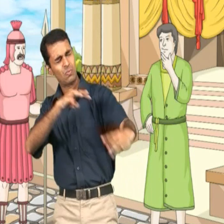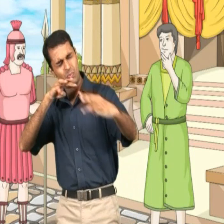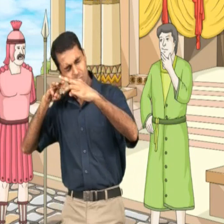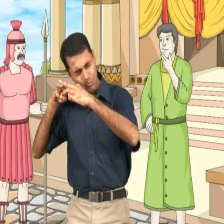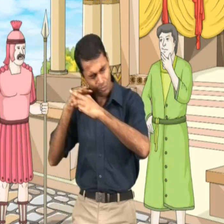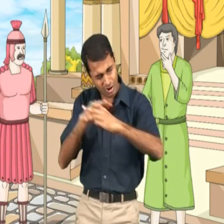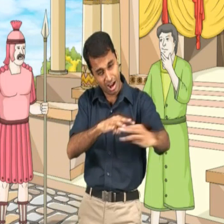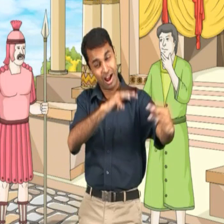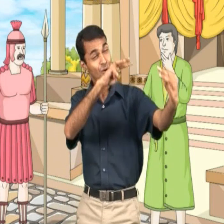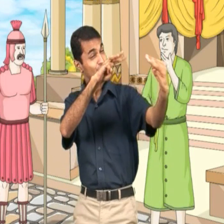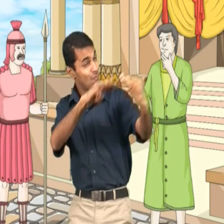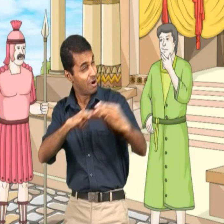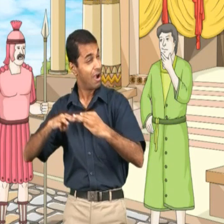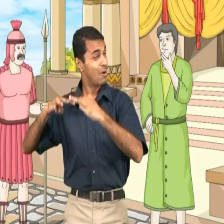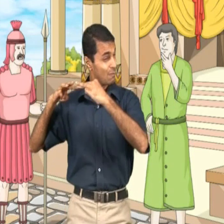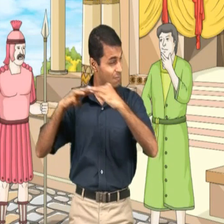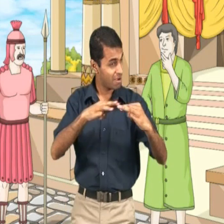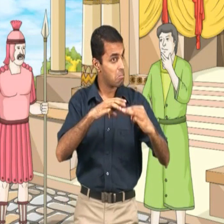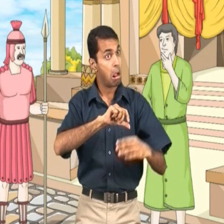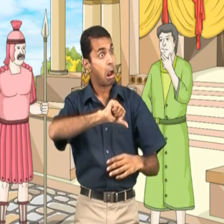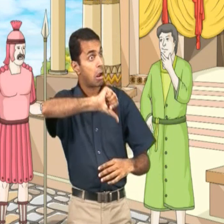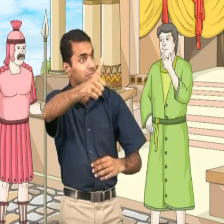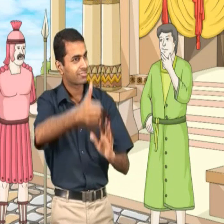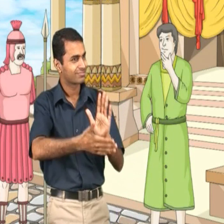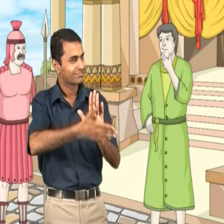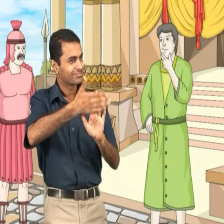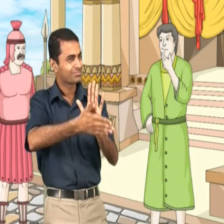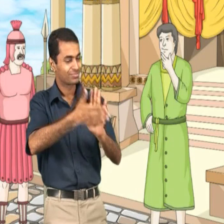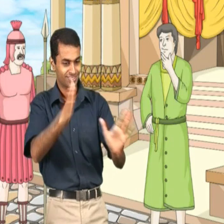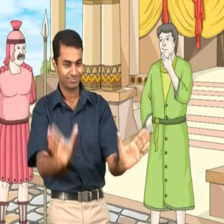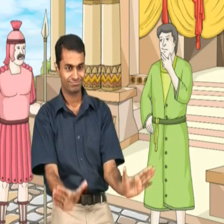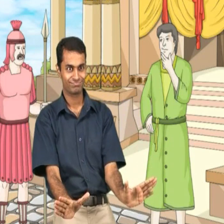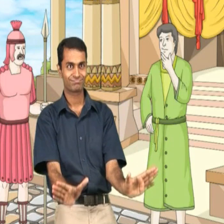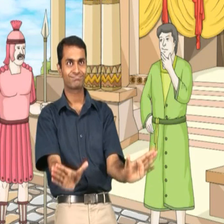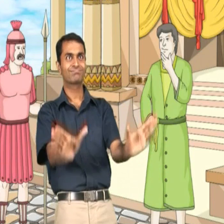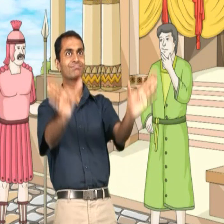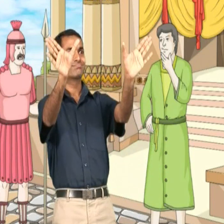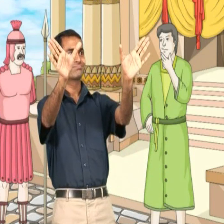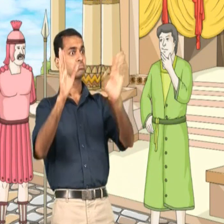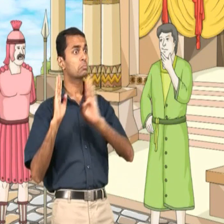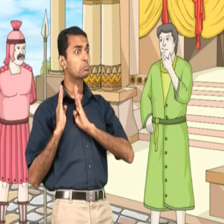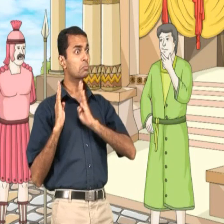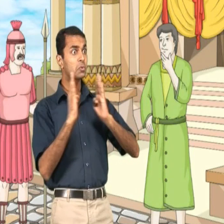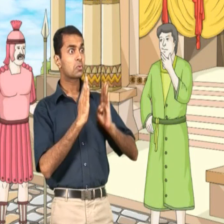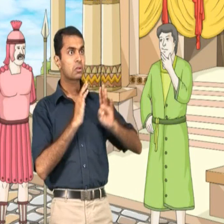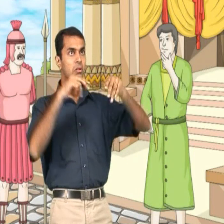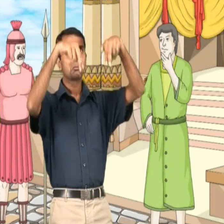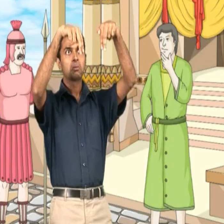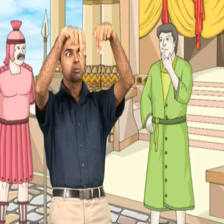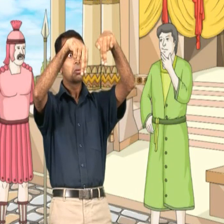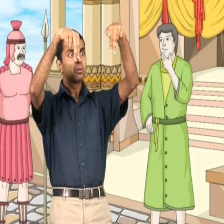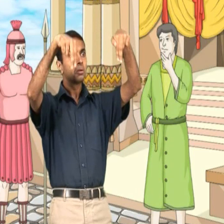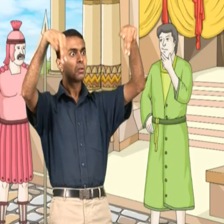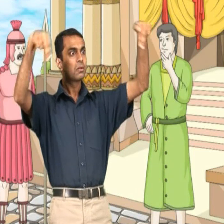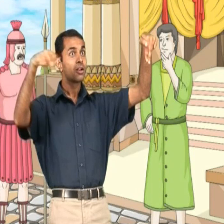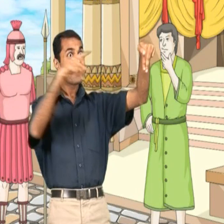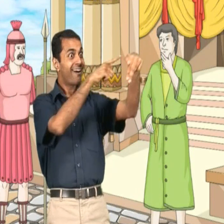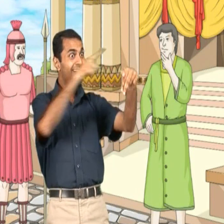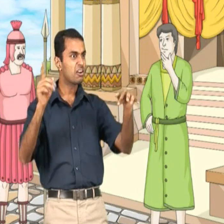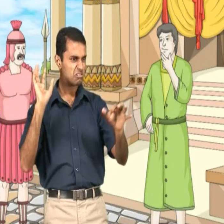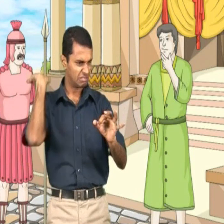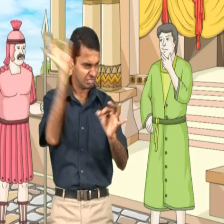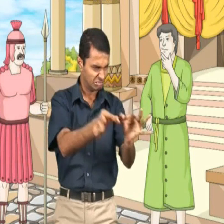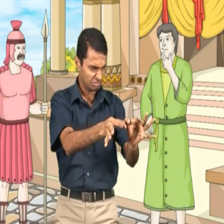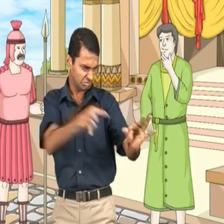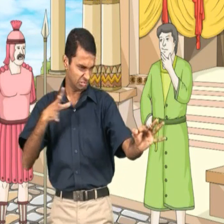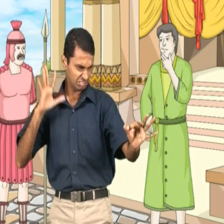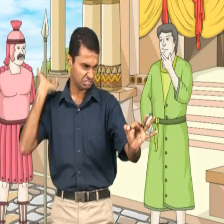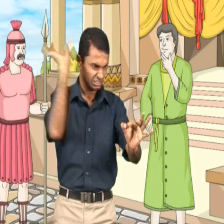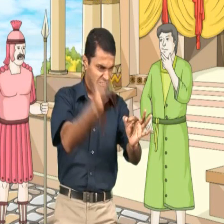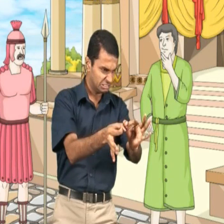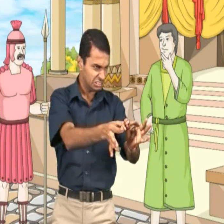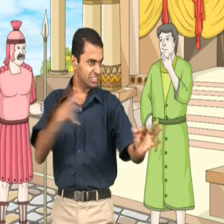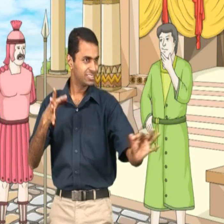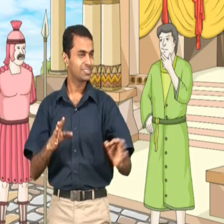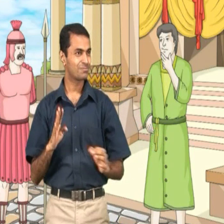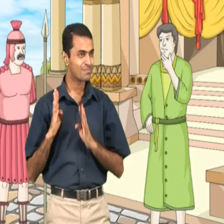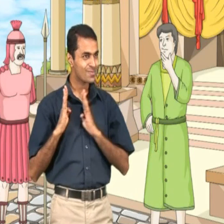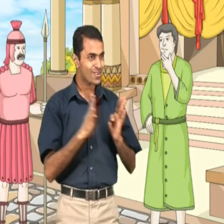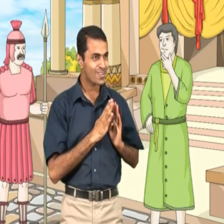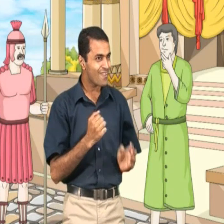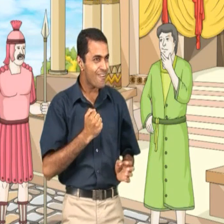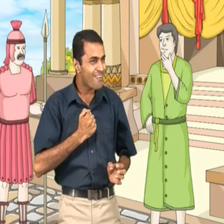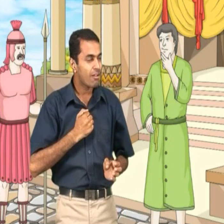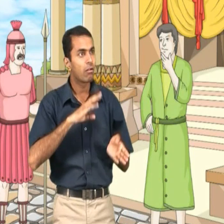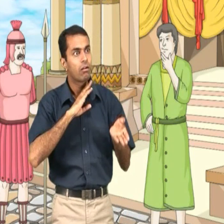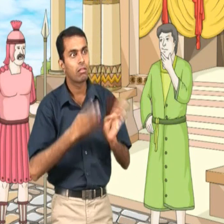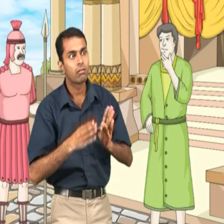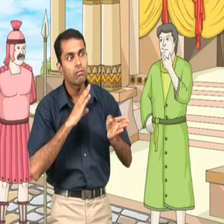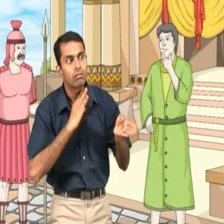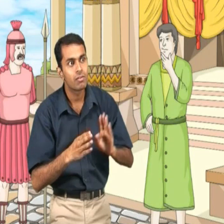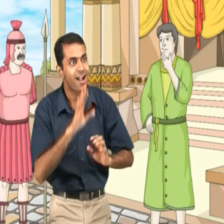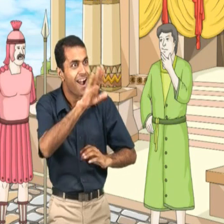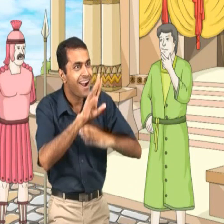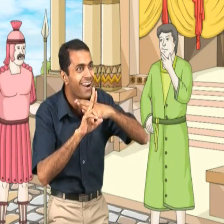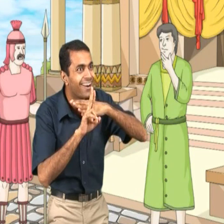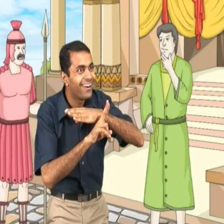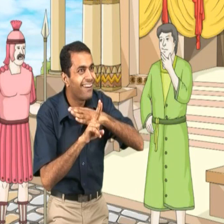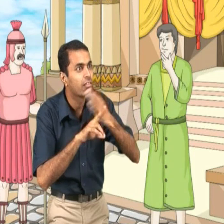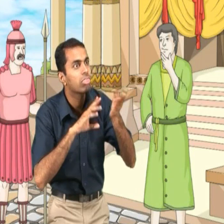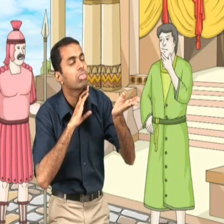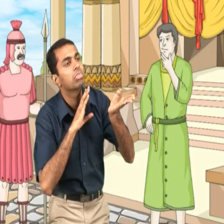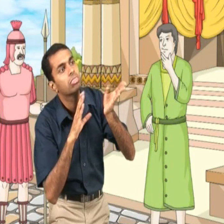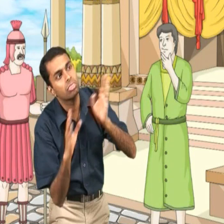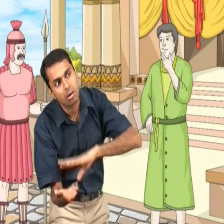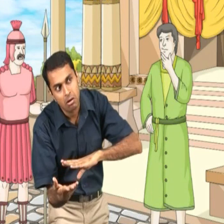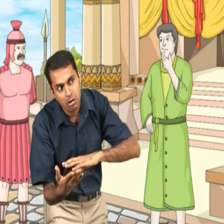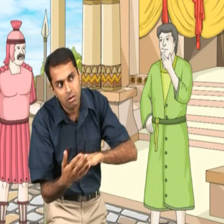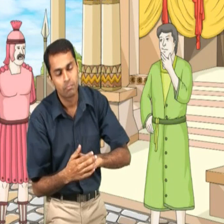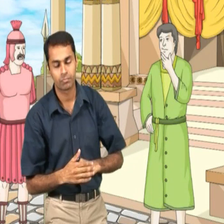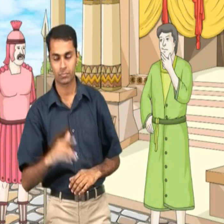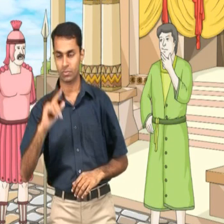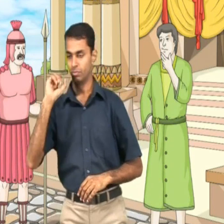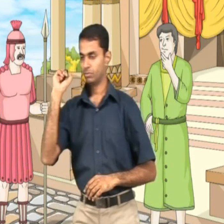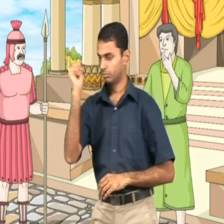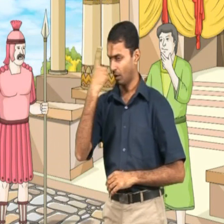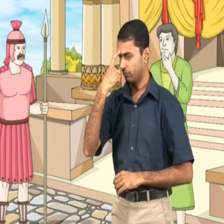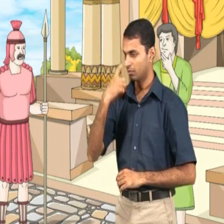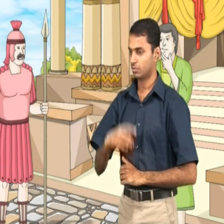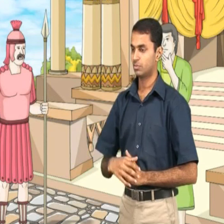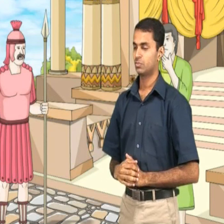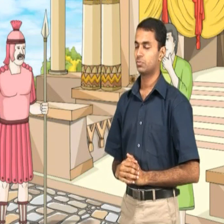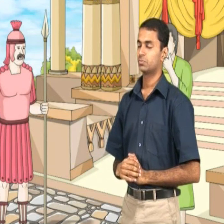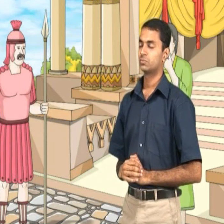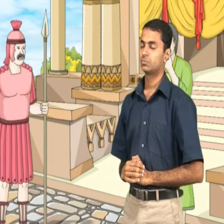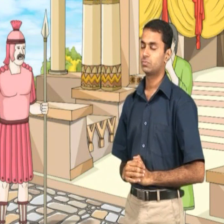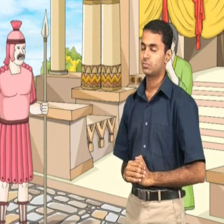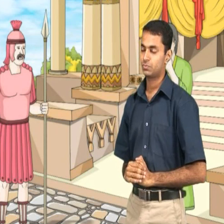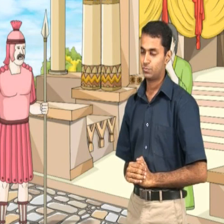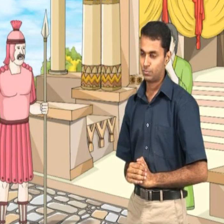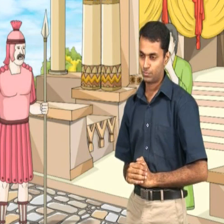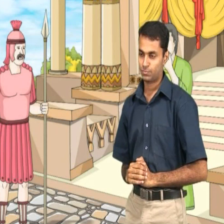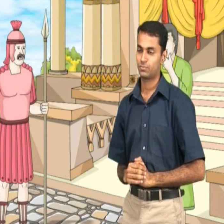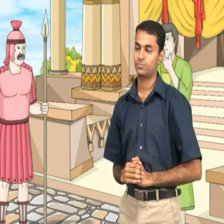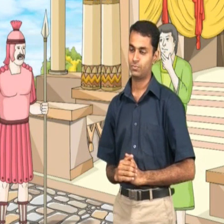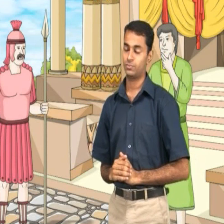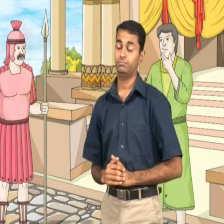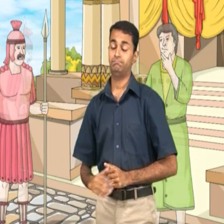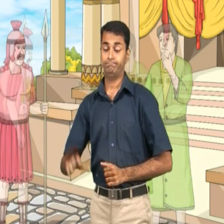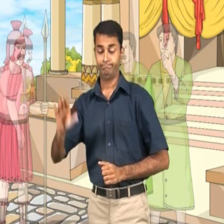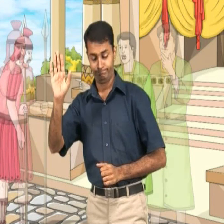If so, then you are to say, ‘Your servant Uriah the Hittite is dead as well.’” So the messenger set out and reported to David all that Joab had sent him to say.